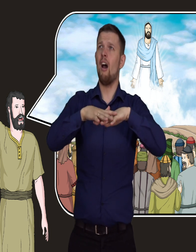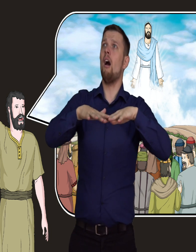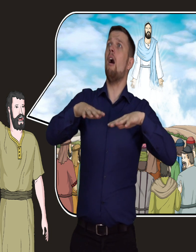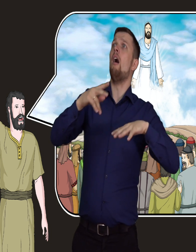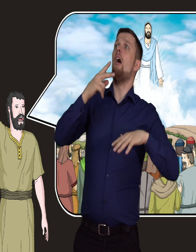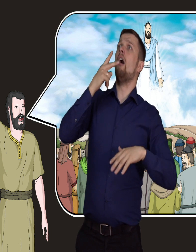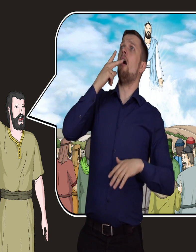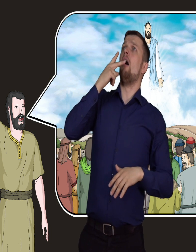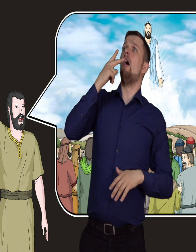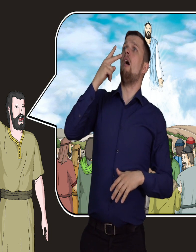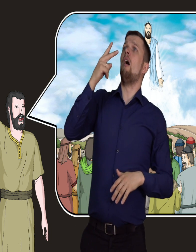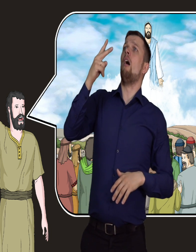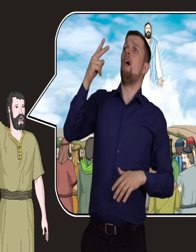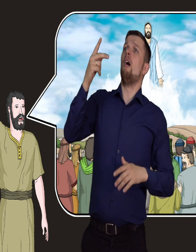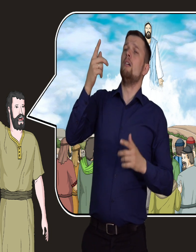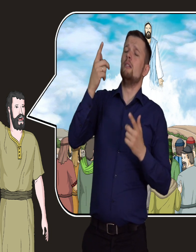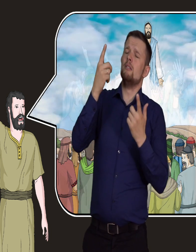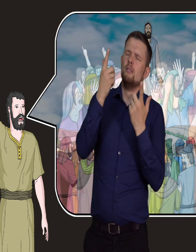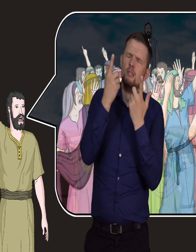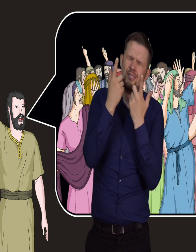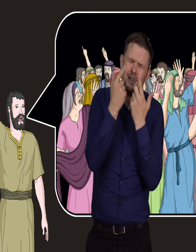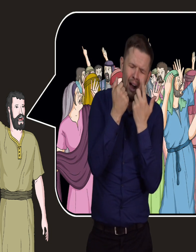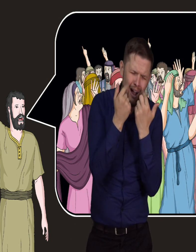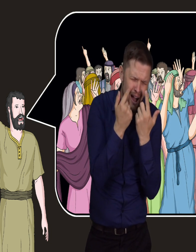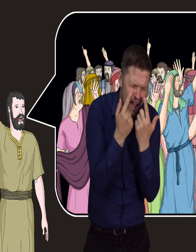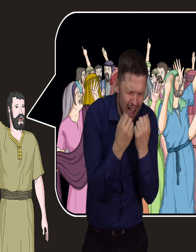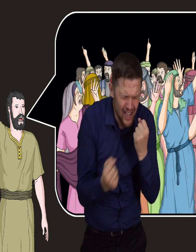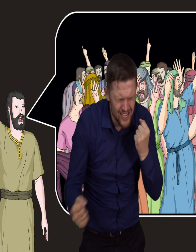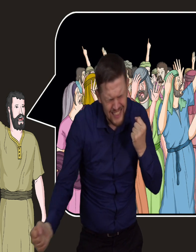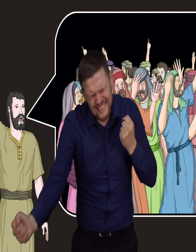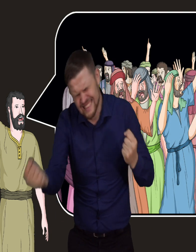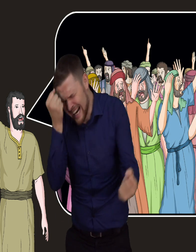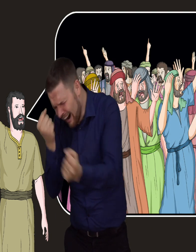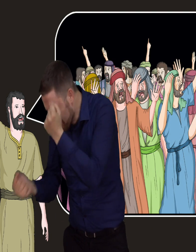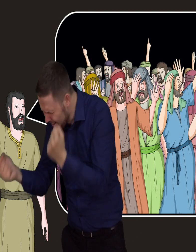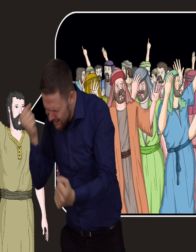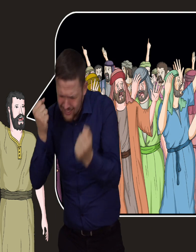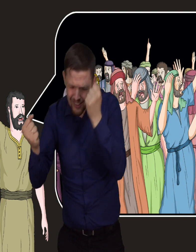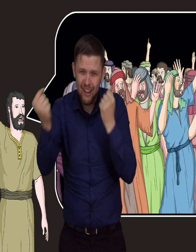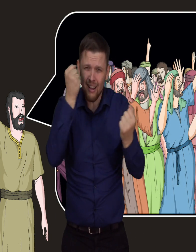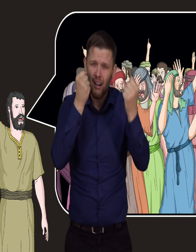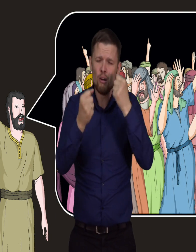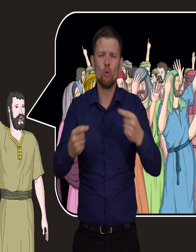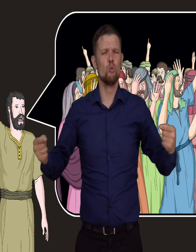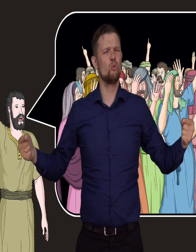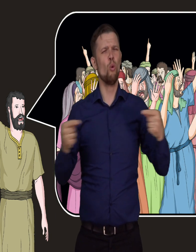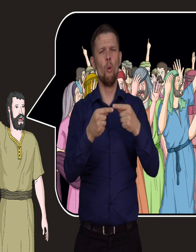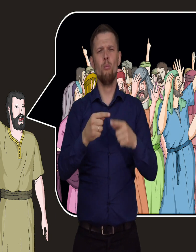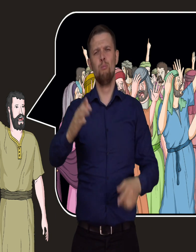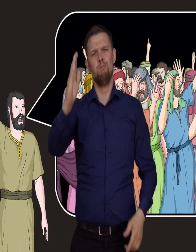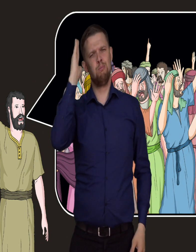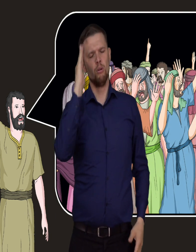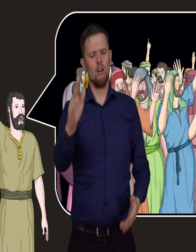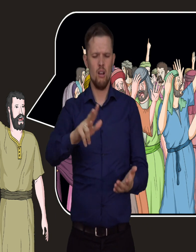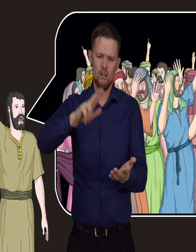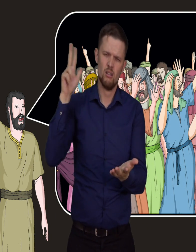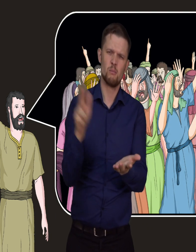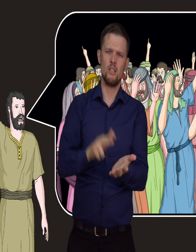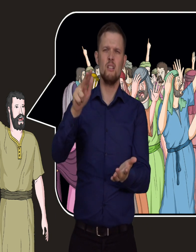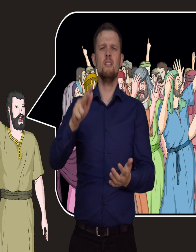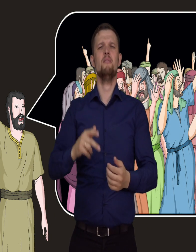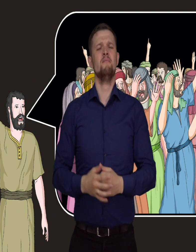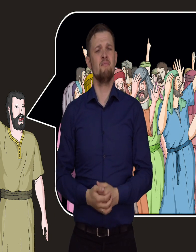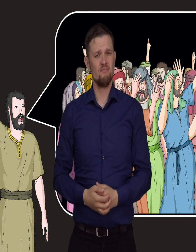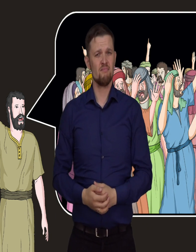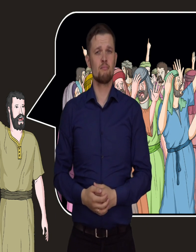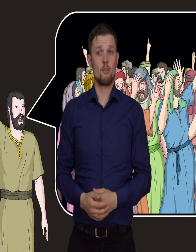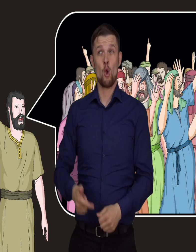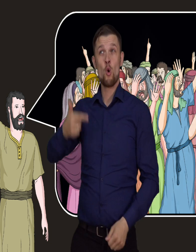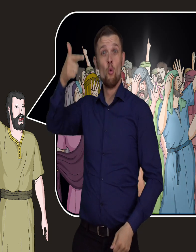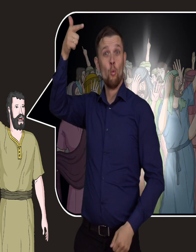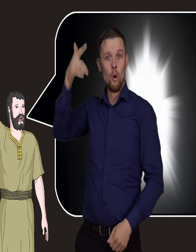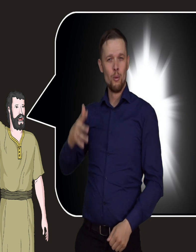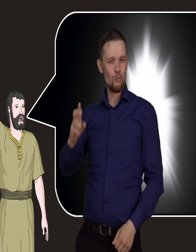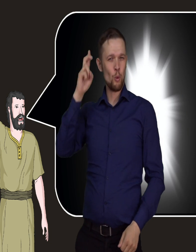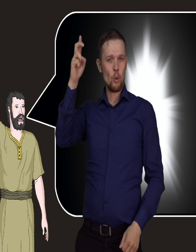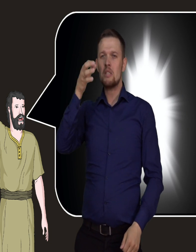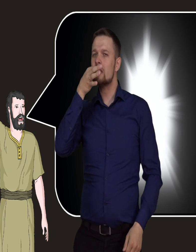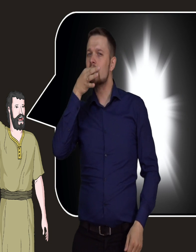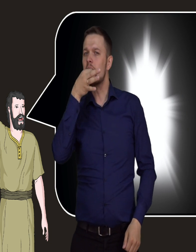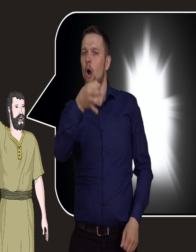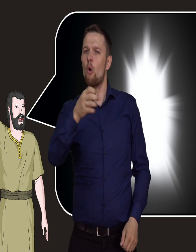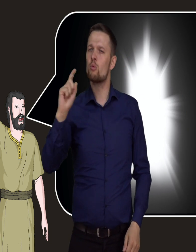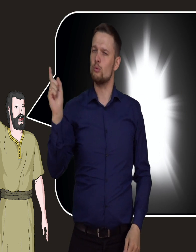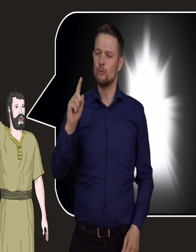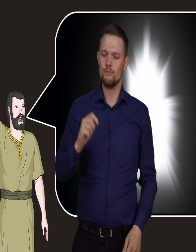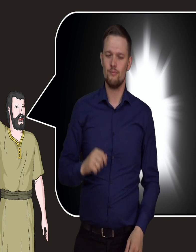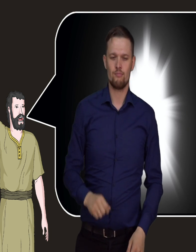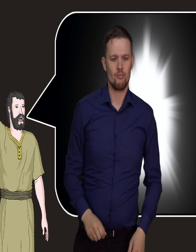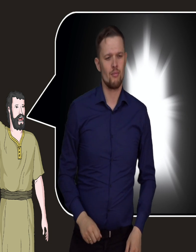And all the tribes of the earth will mourn because of Him. So shall it be! Amen.